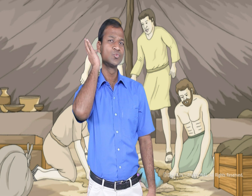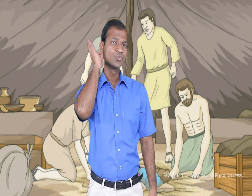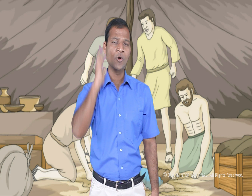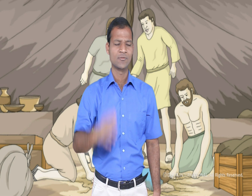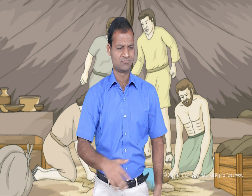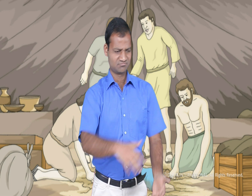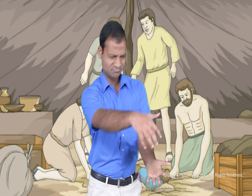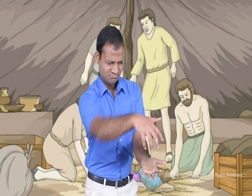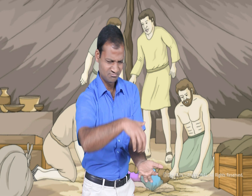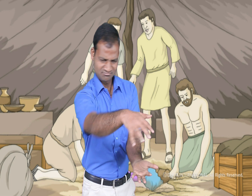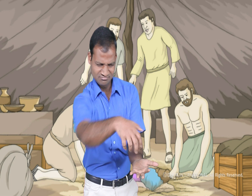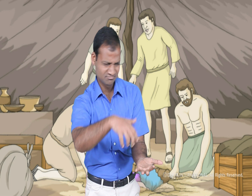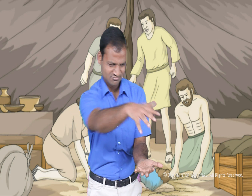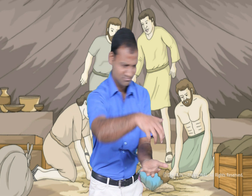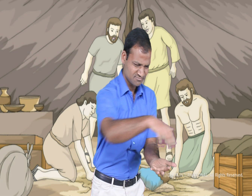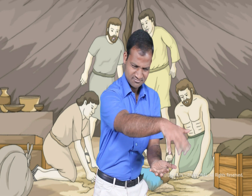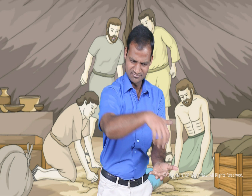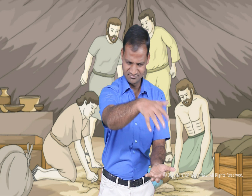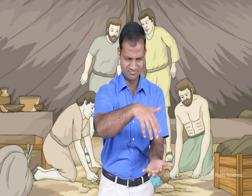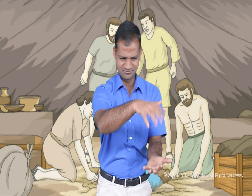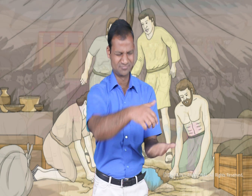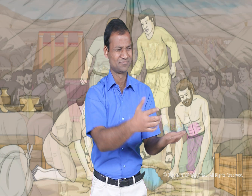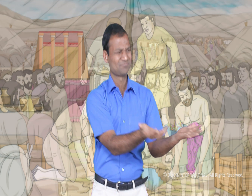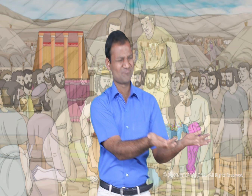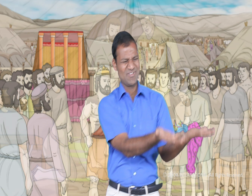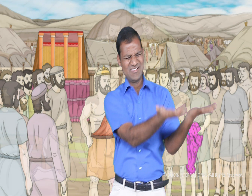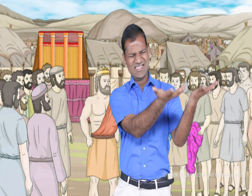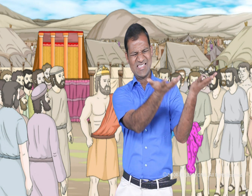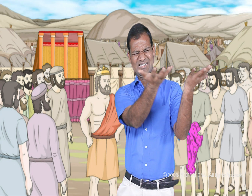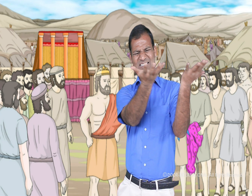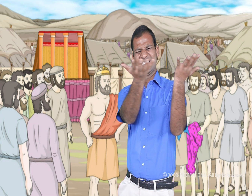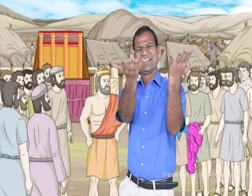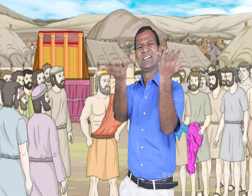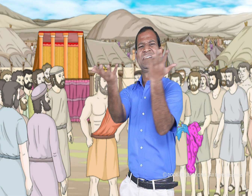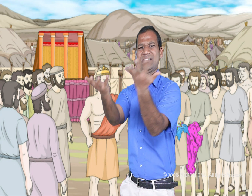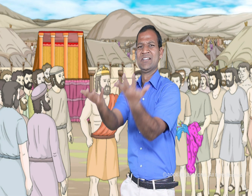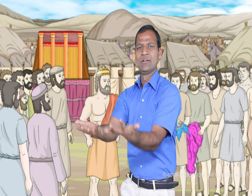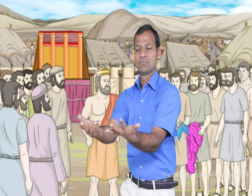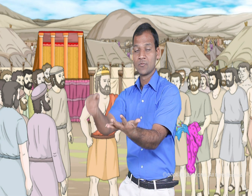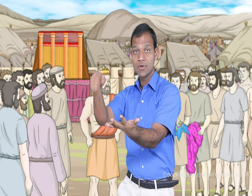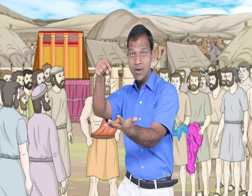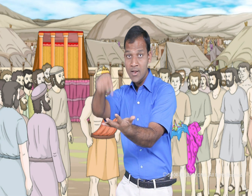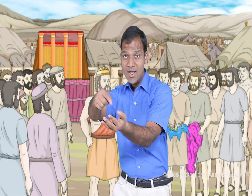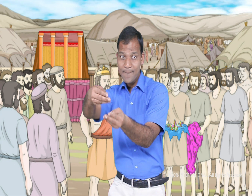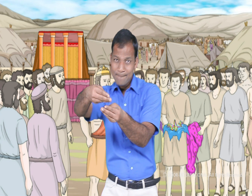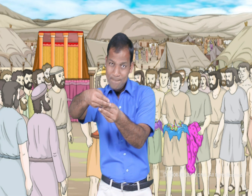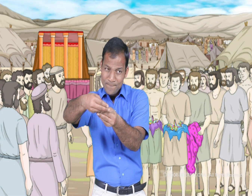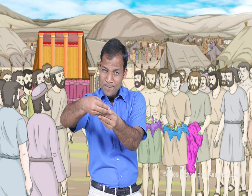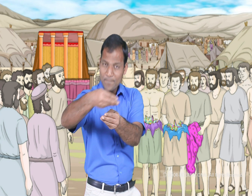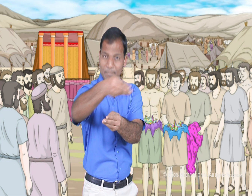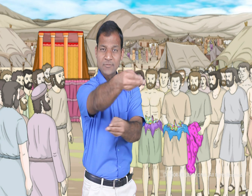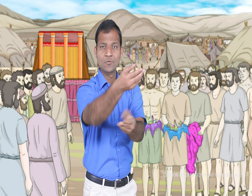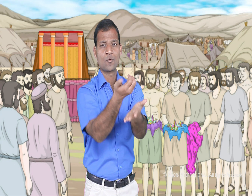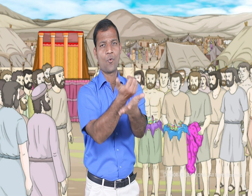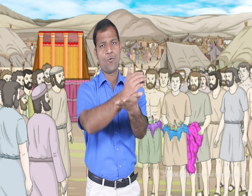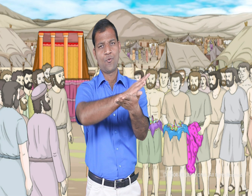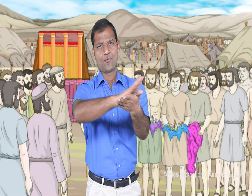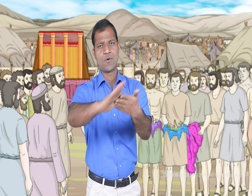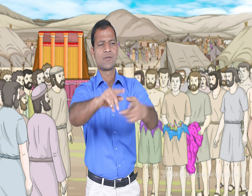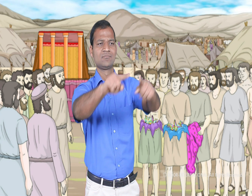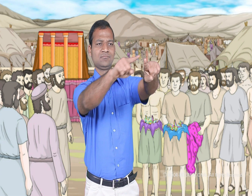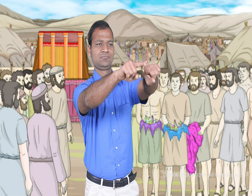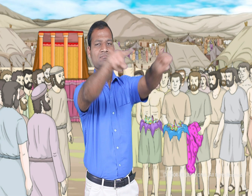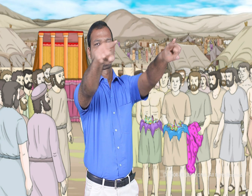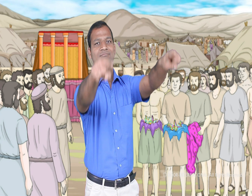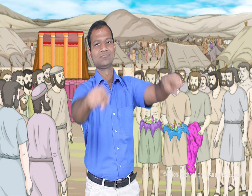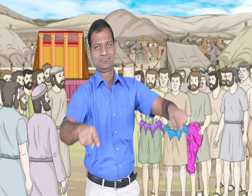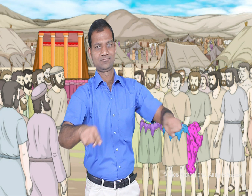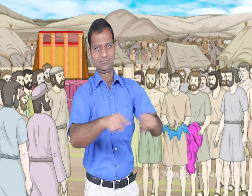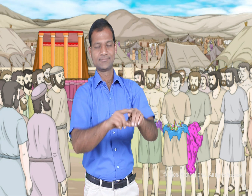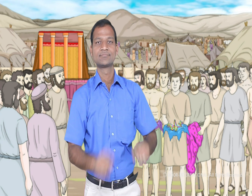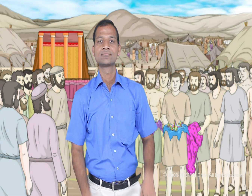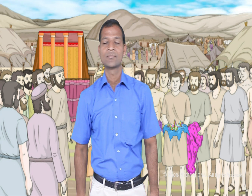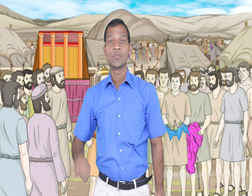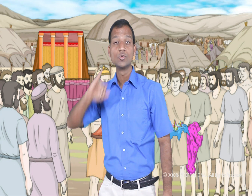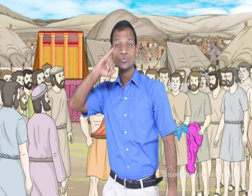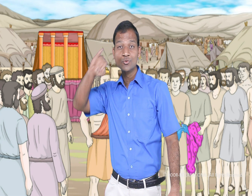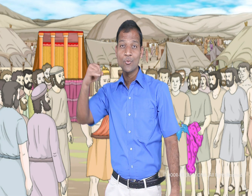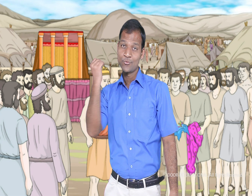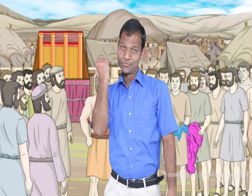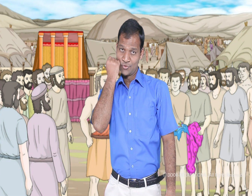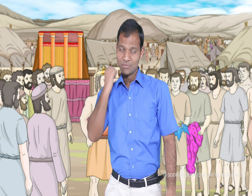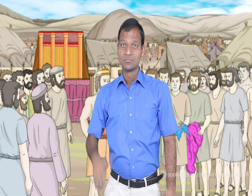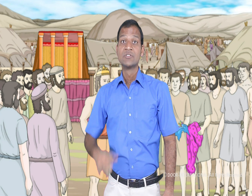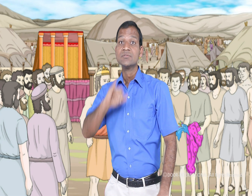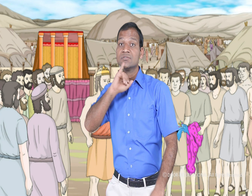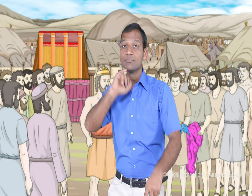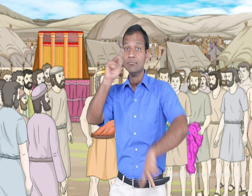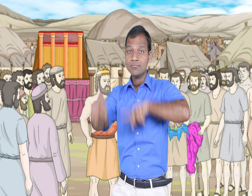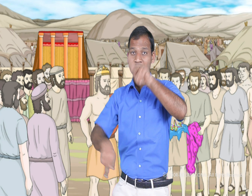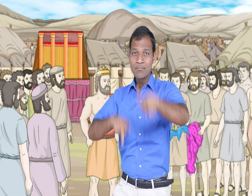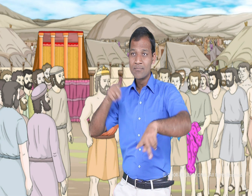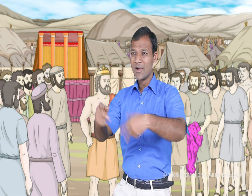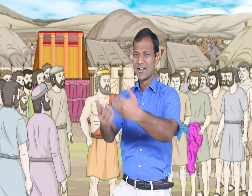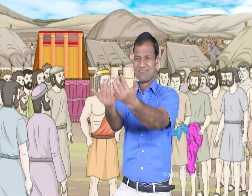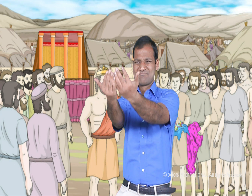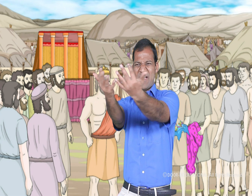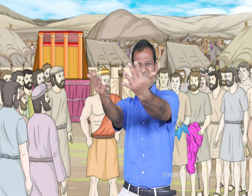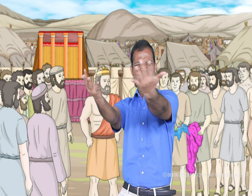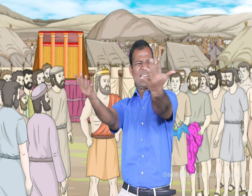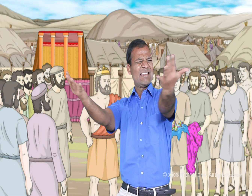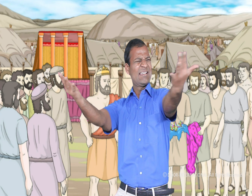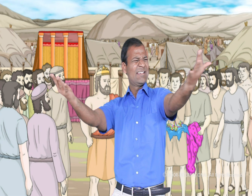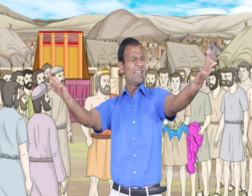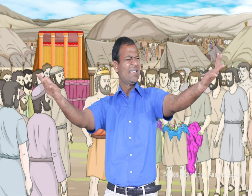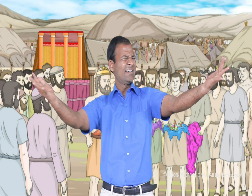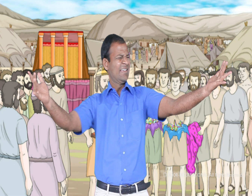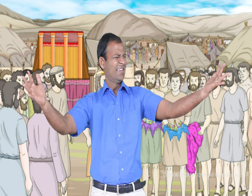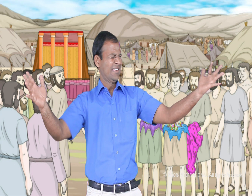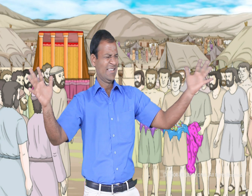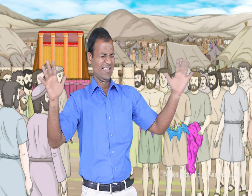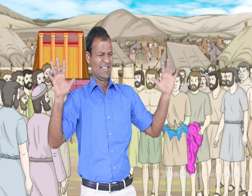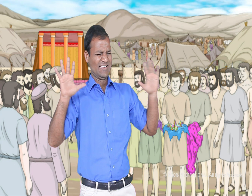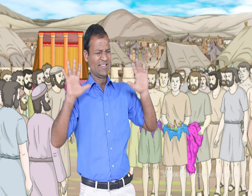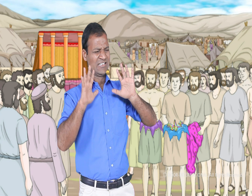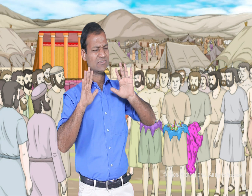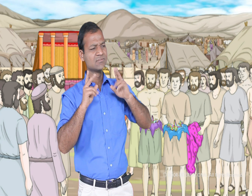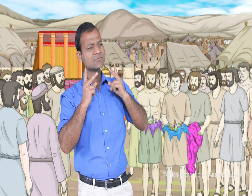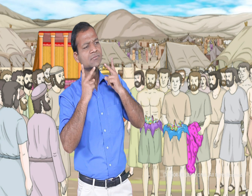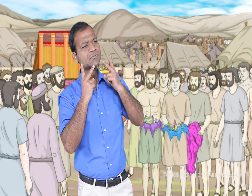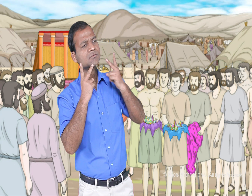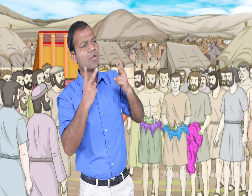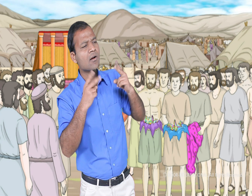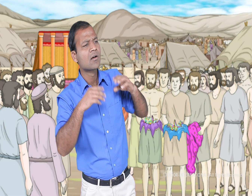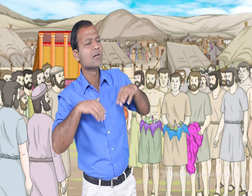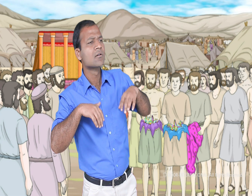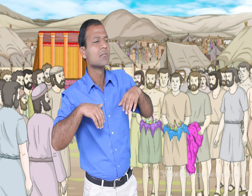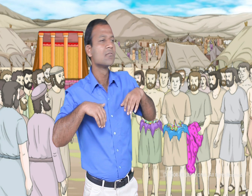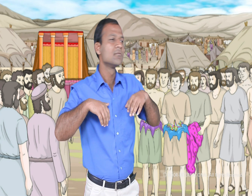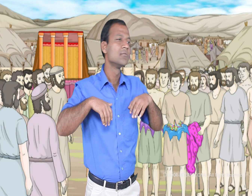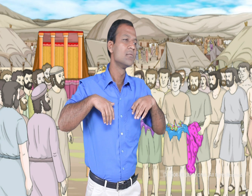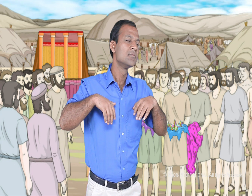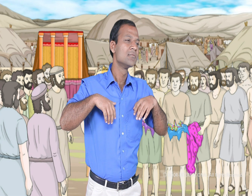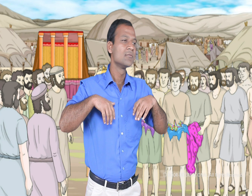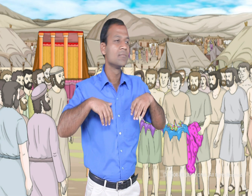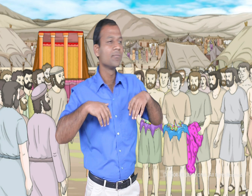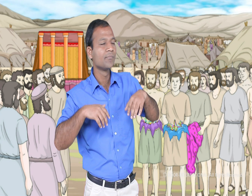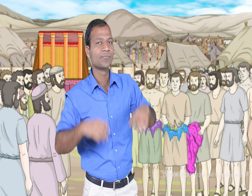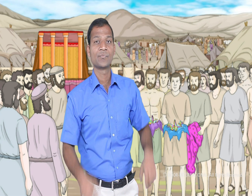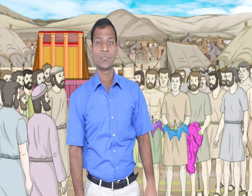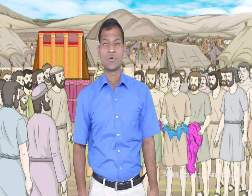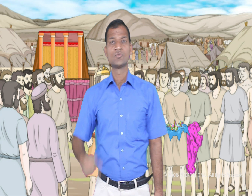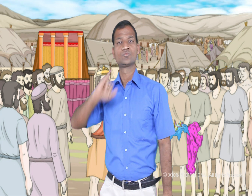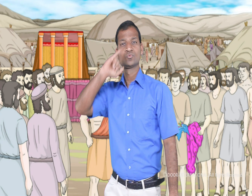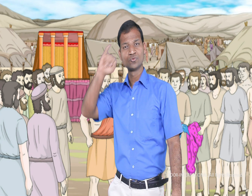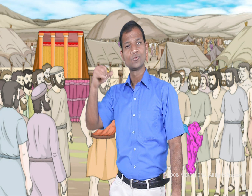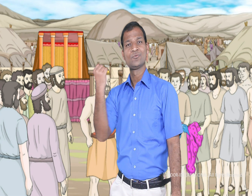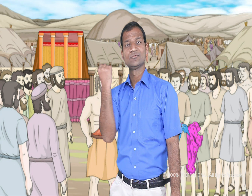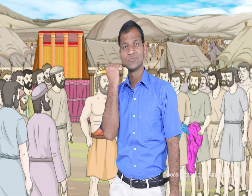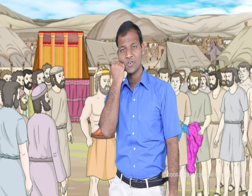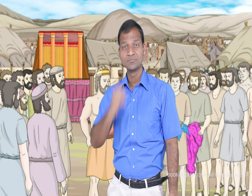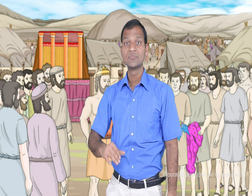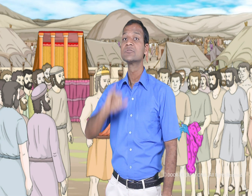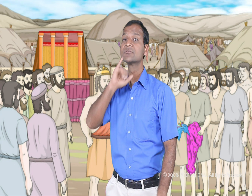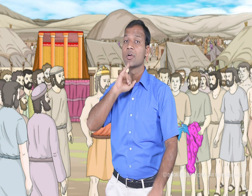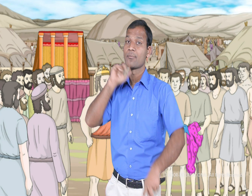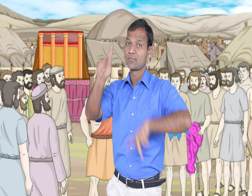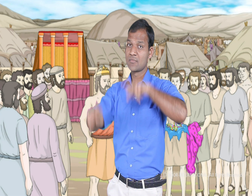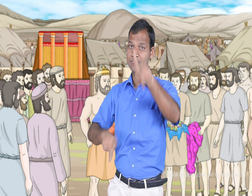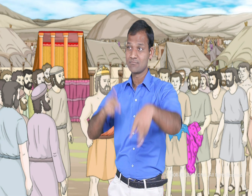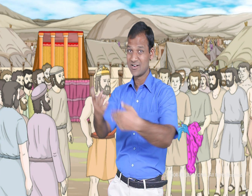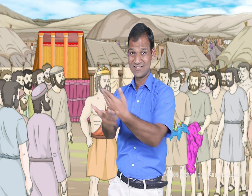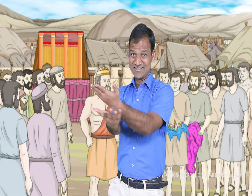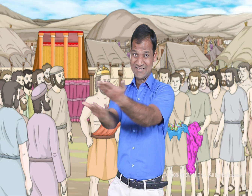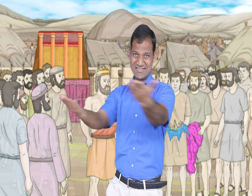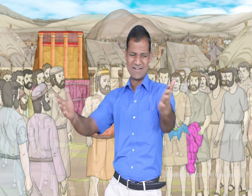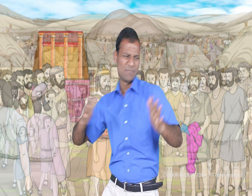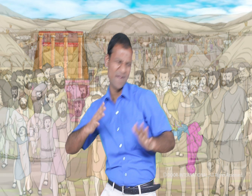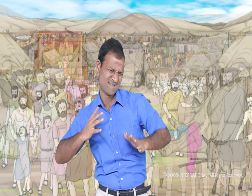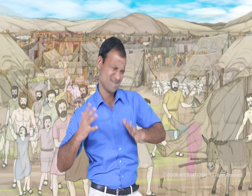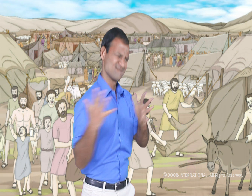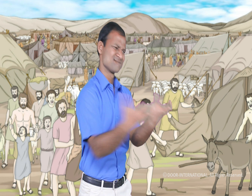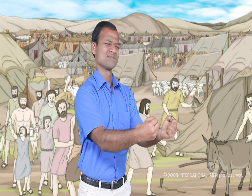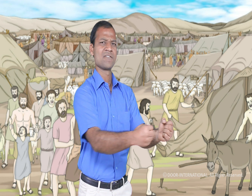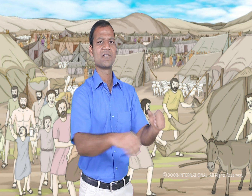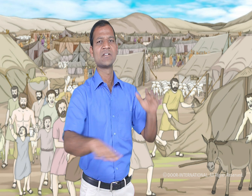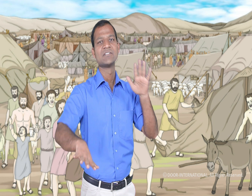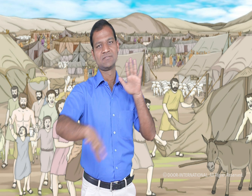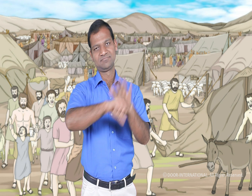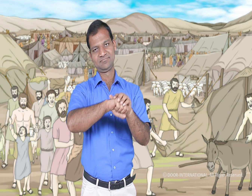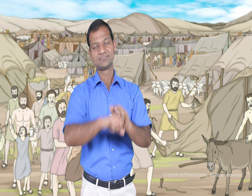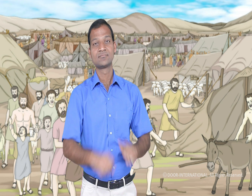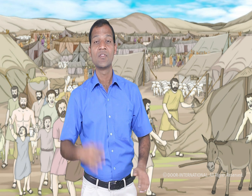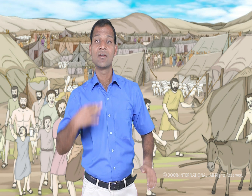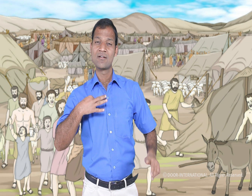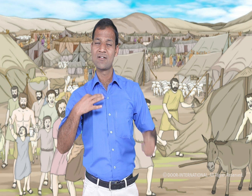They took the things from inside the tent, brought them to Joshua and all the Israelites, and spread them out before the LORD.